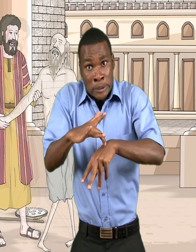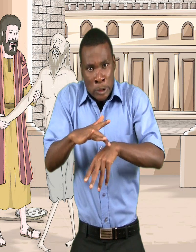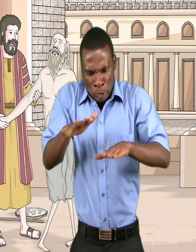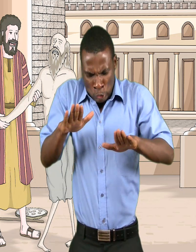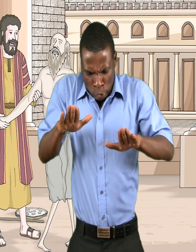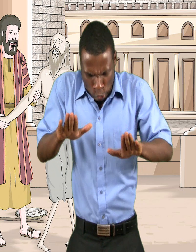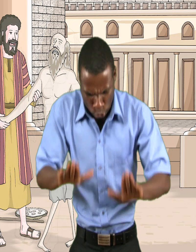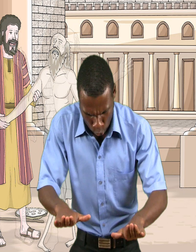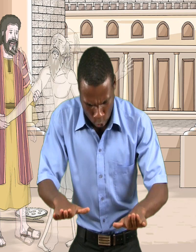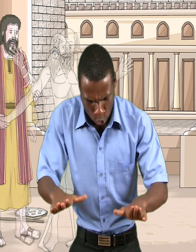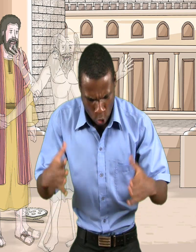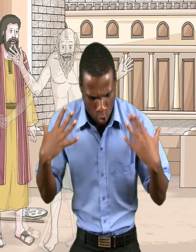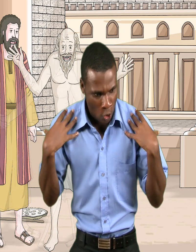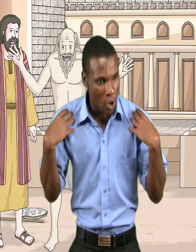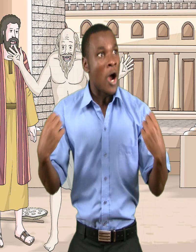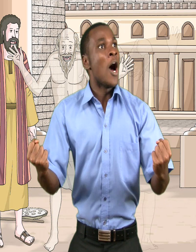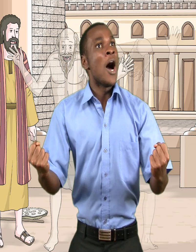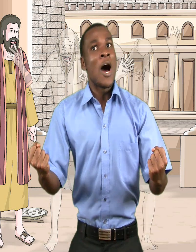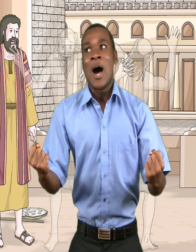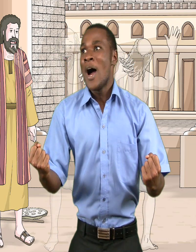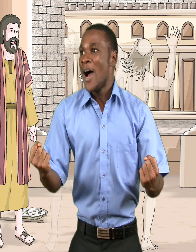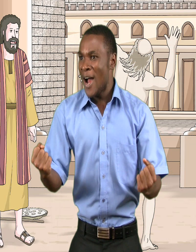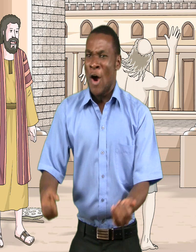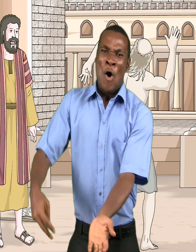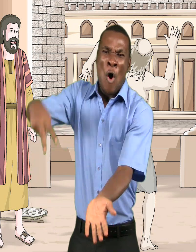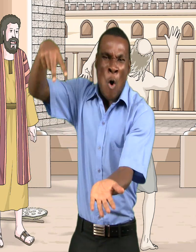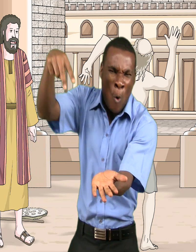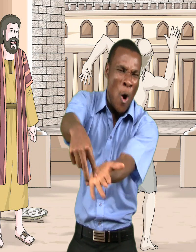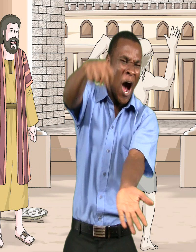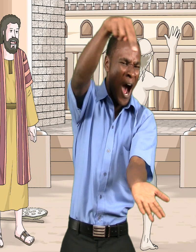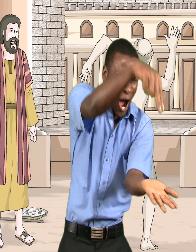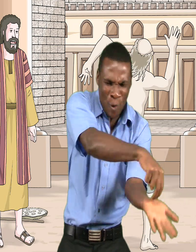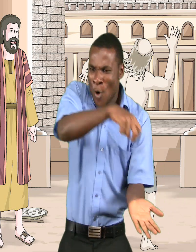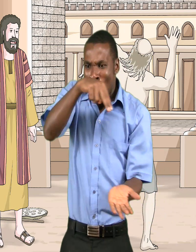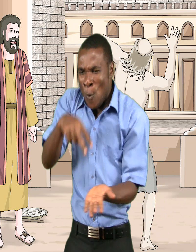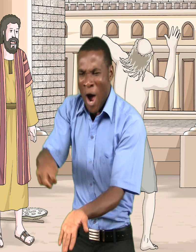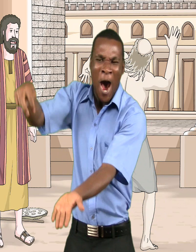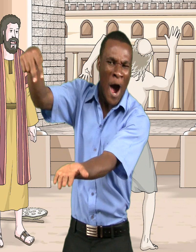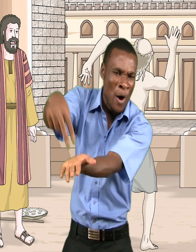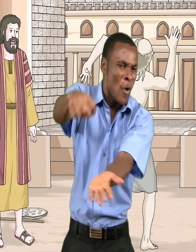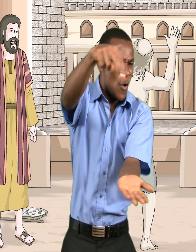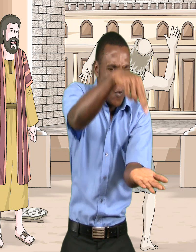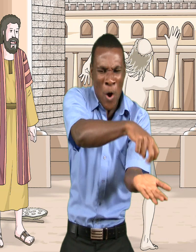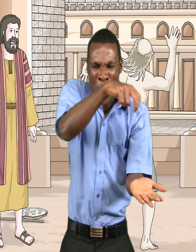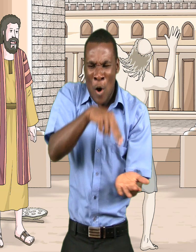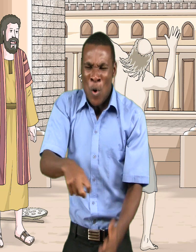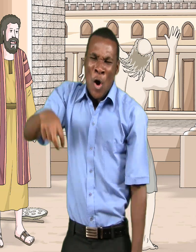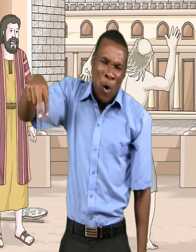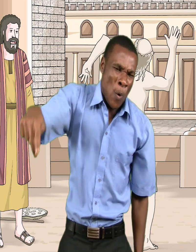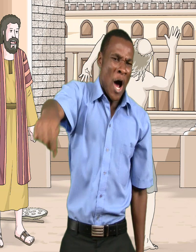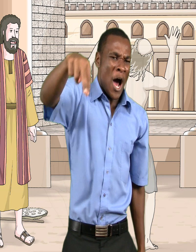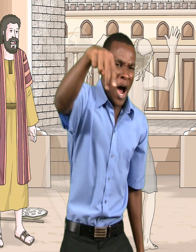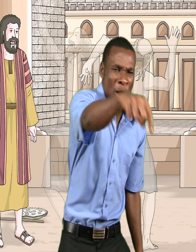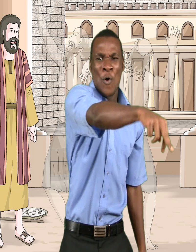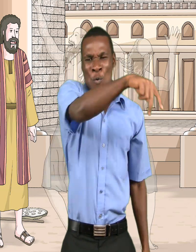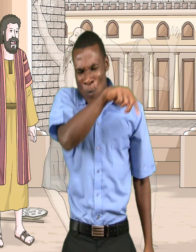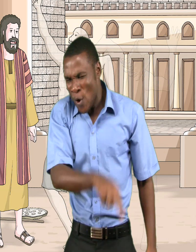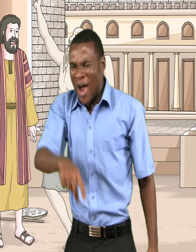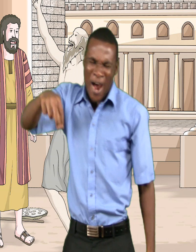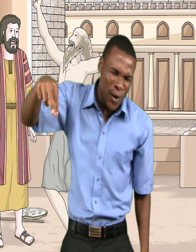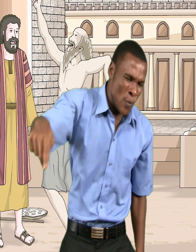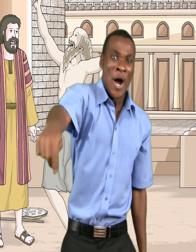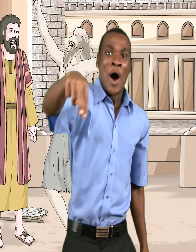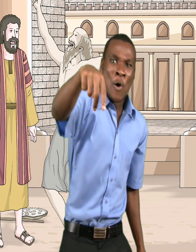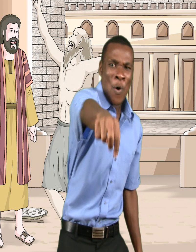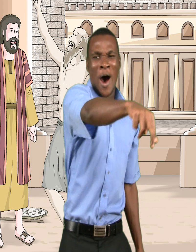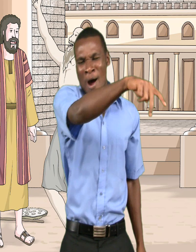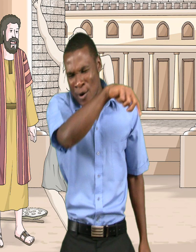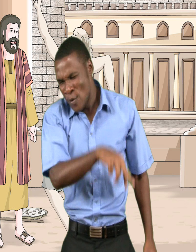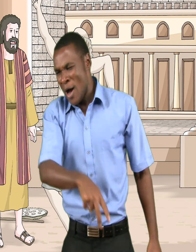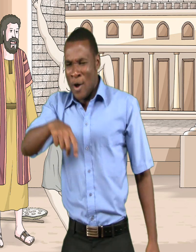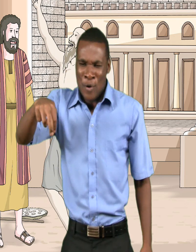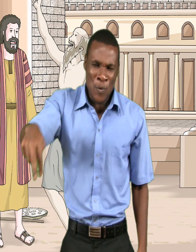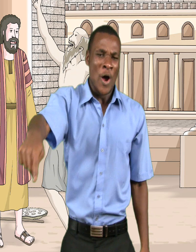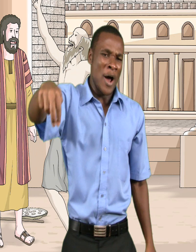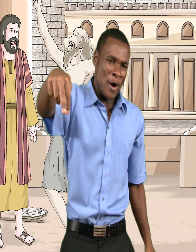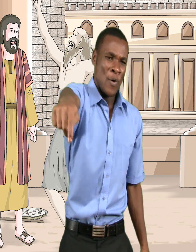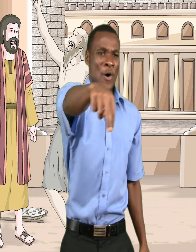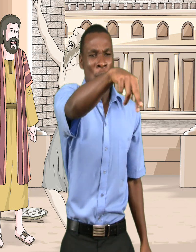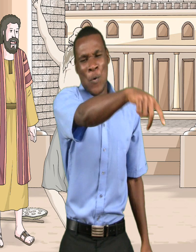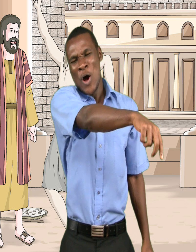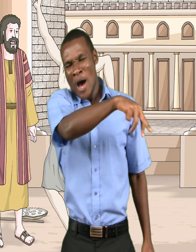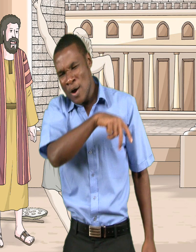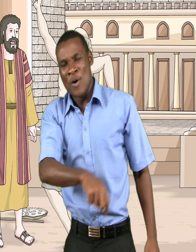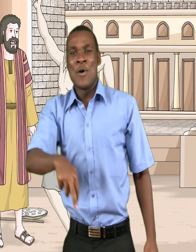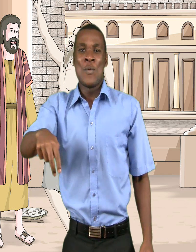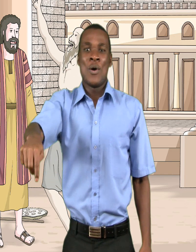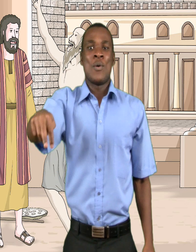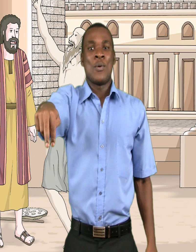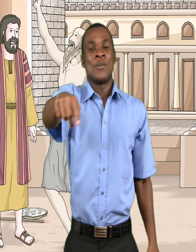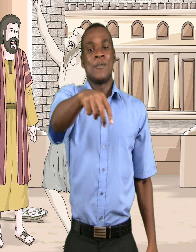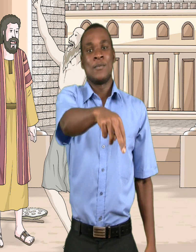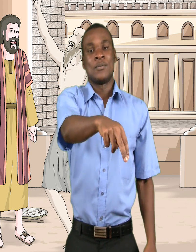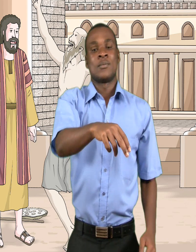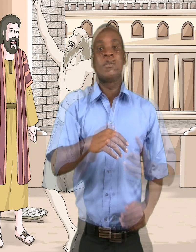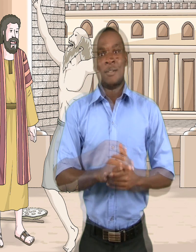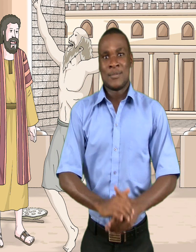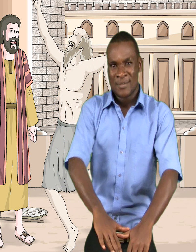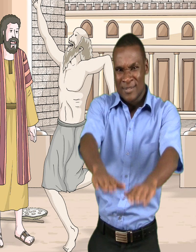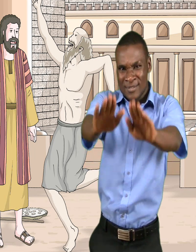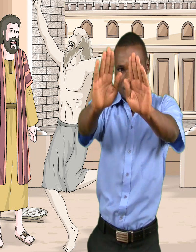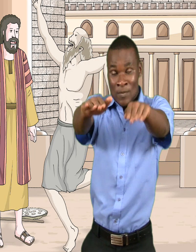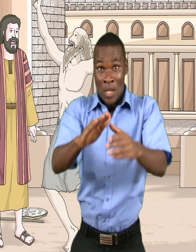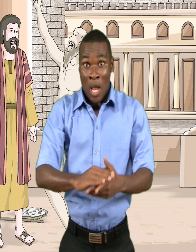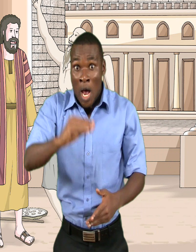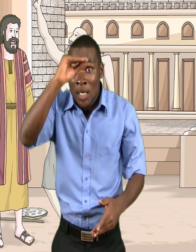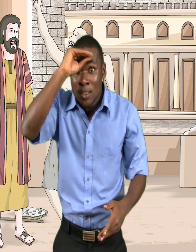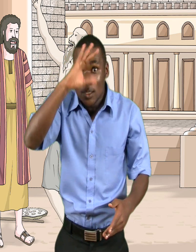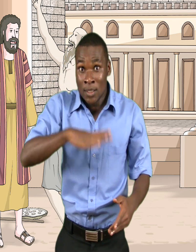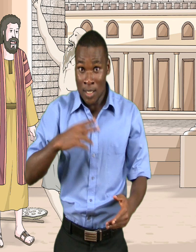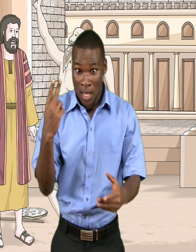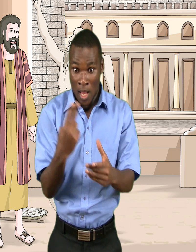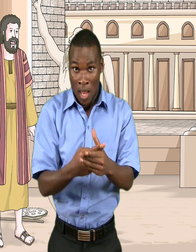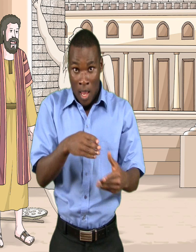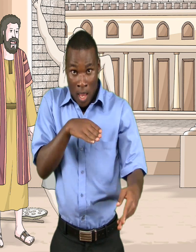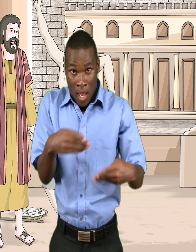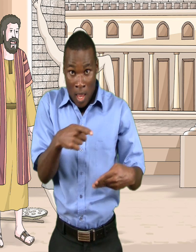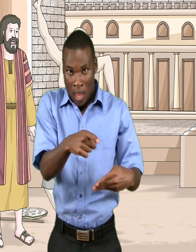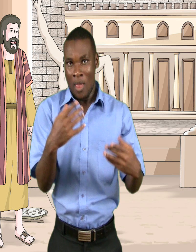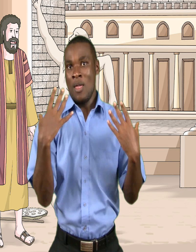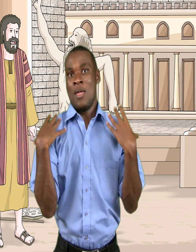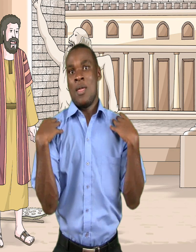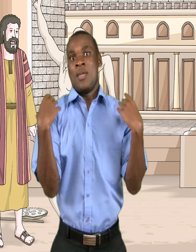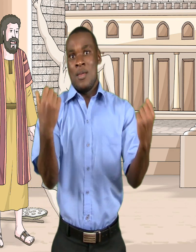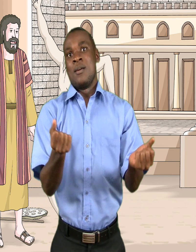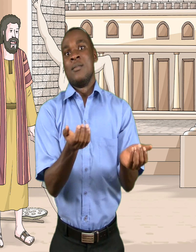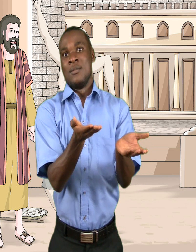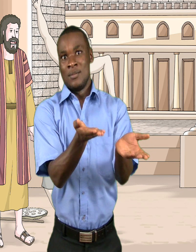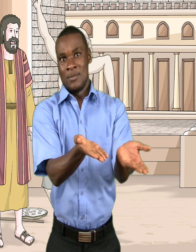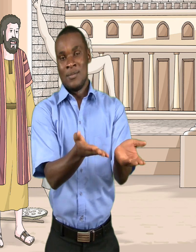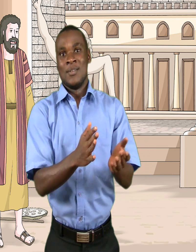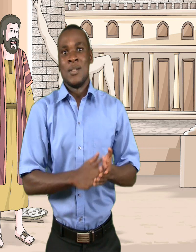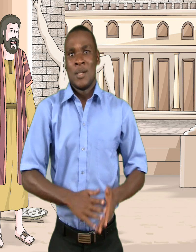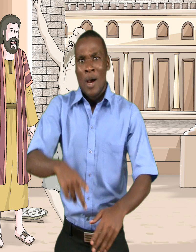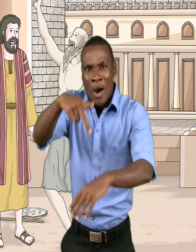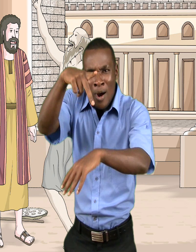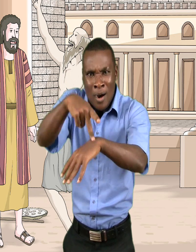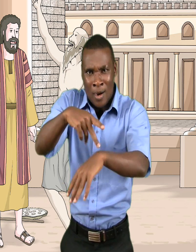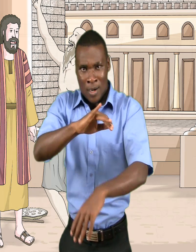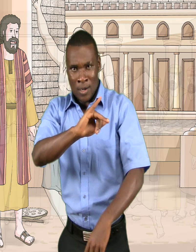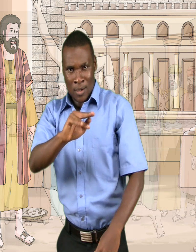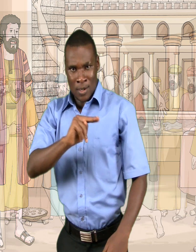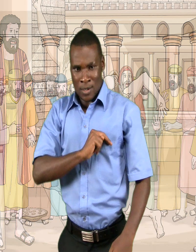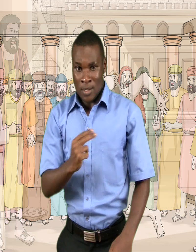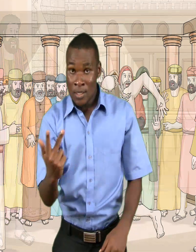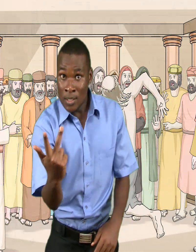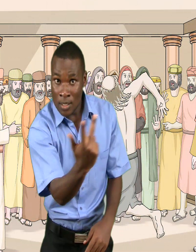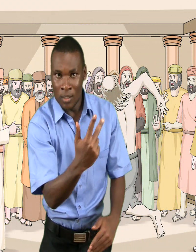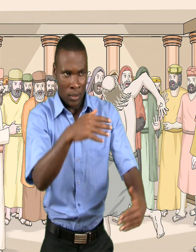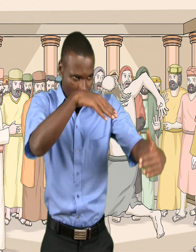He sprang to his feet and began to walk.